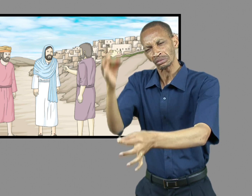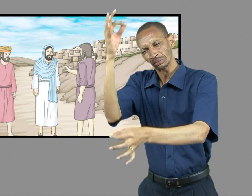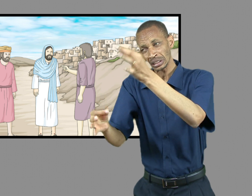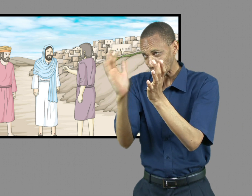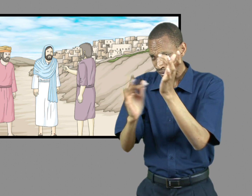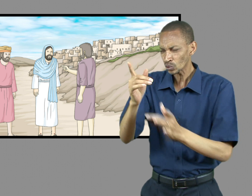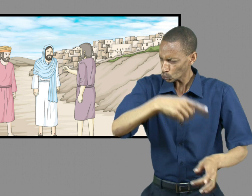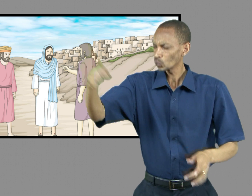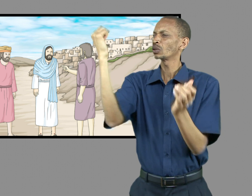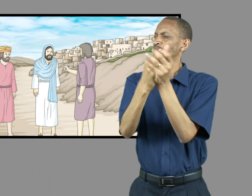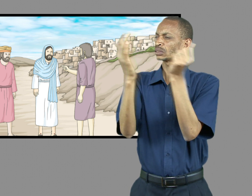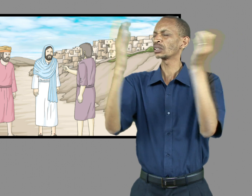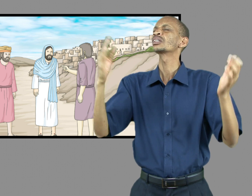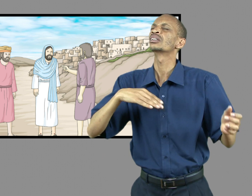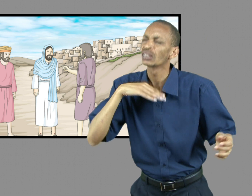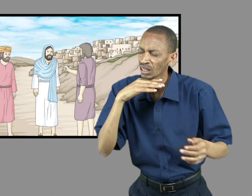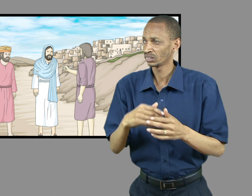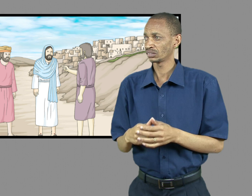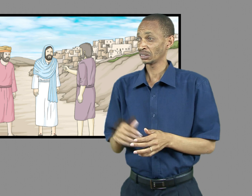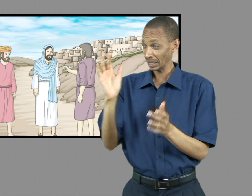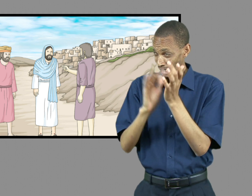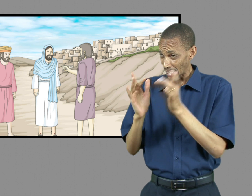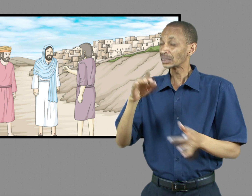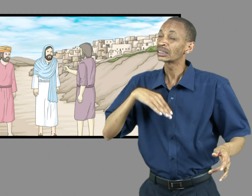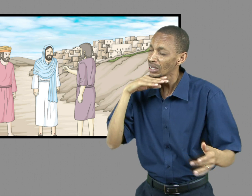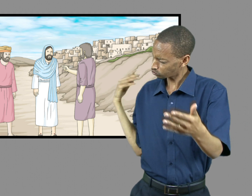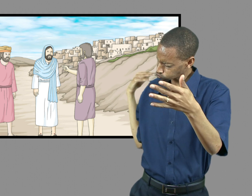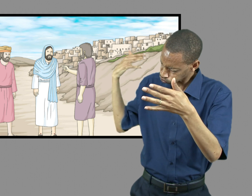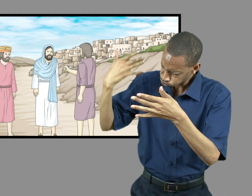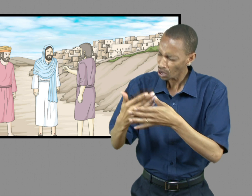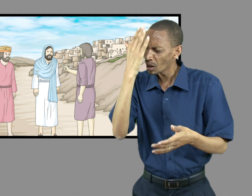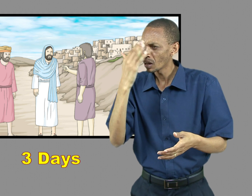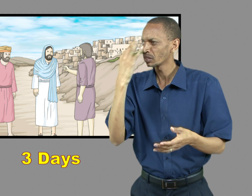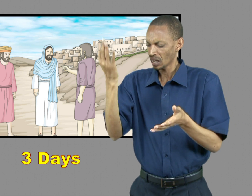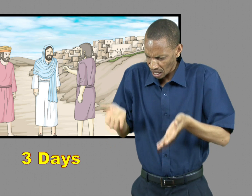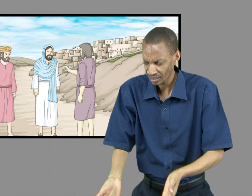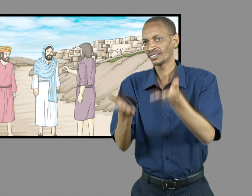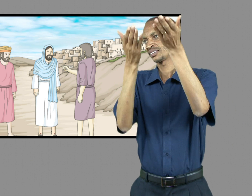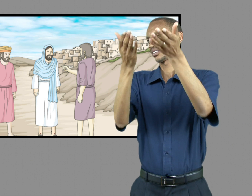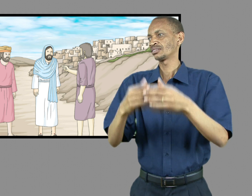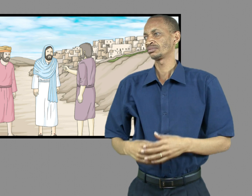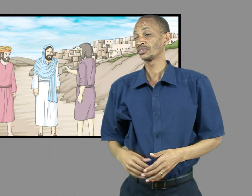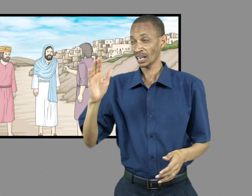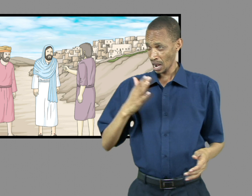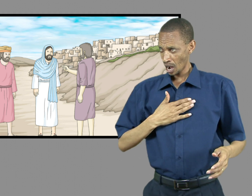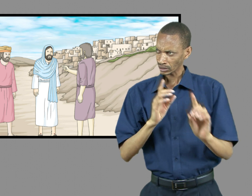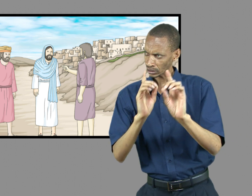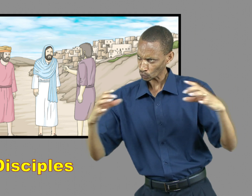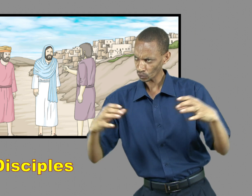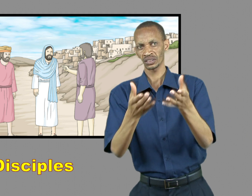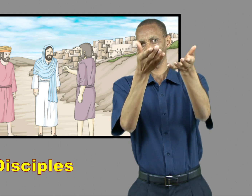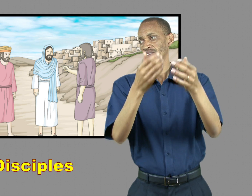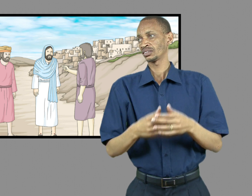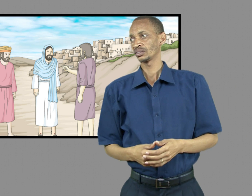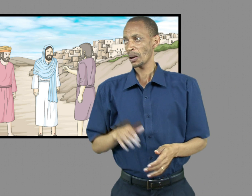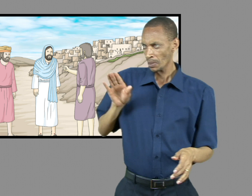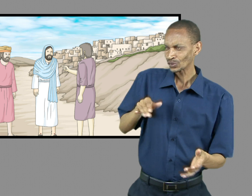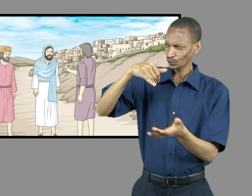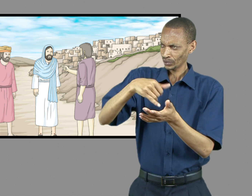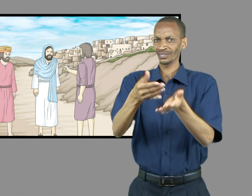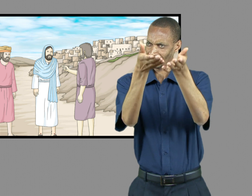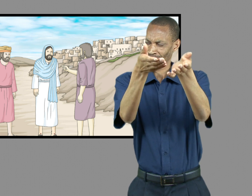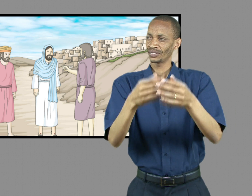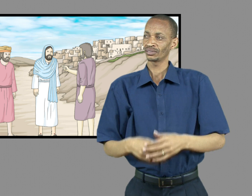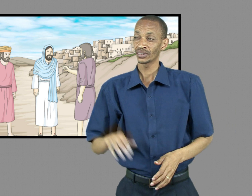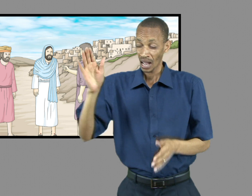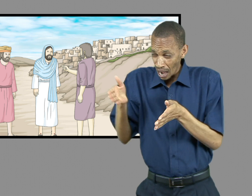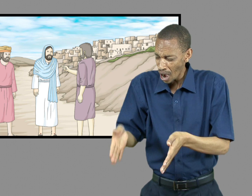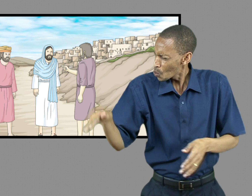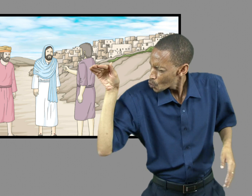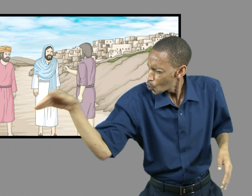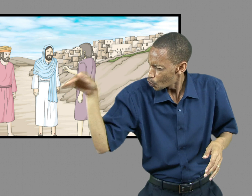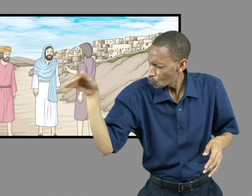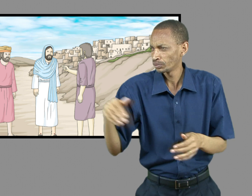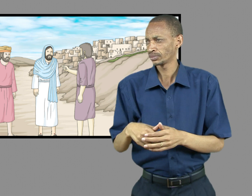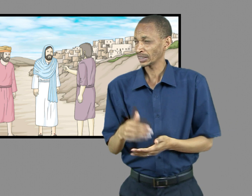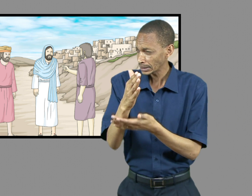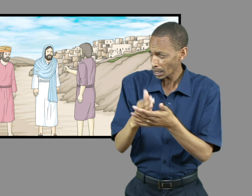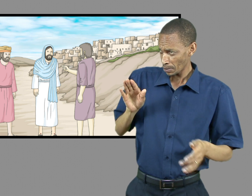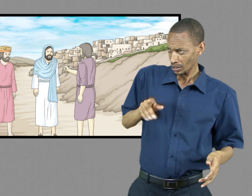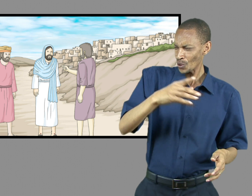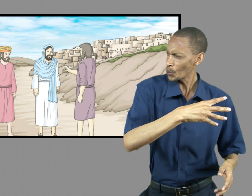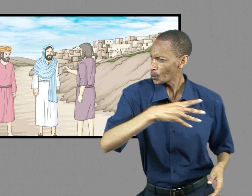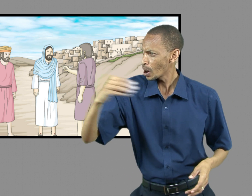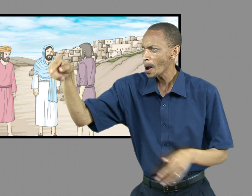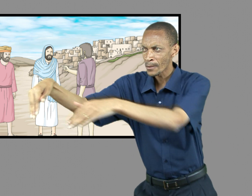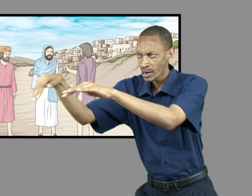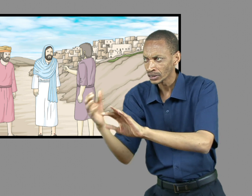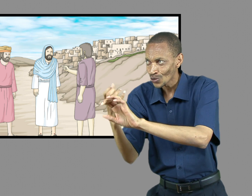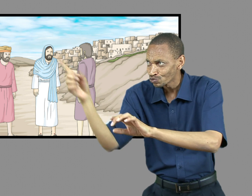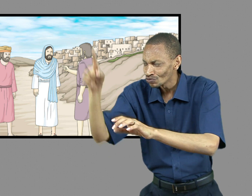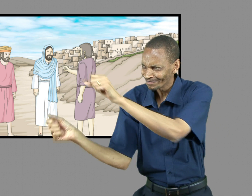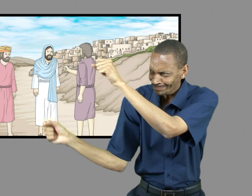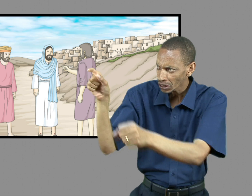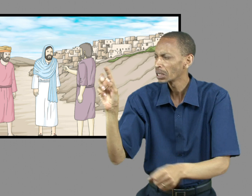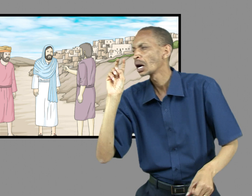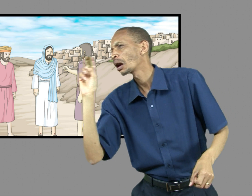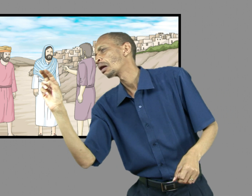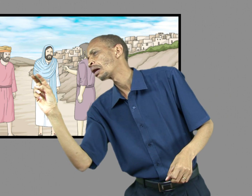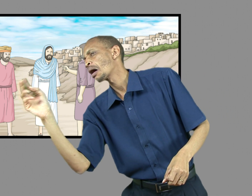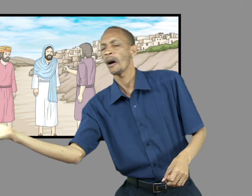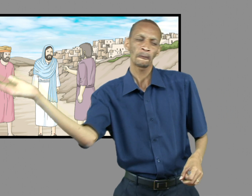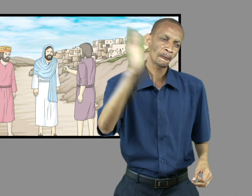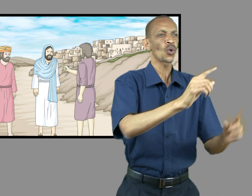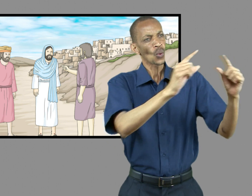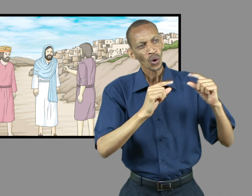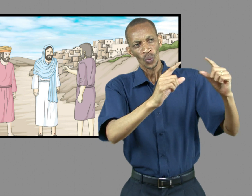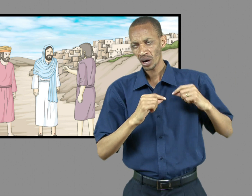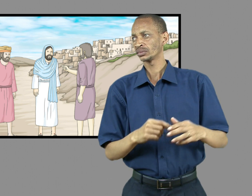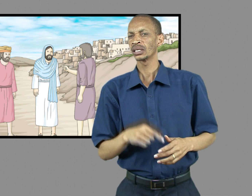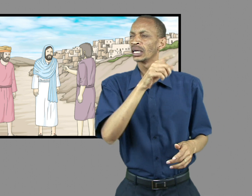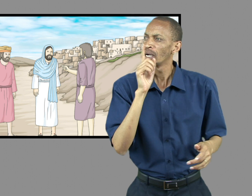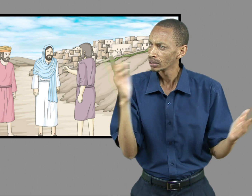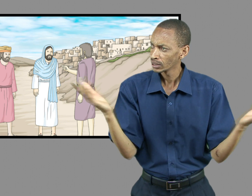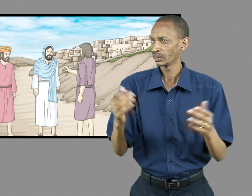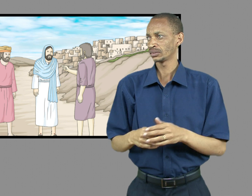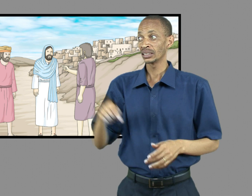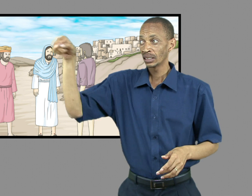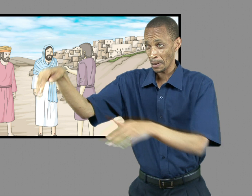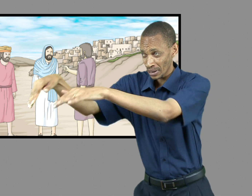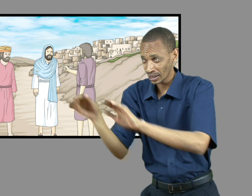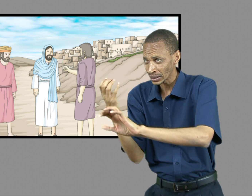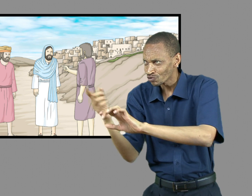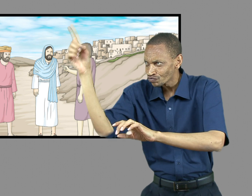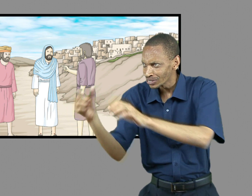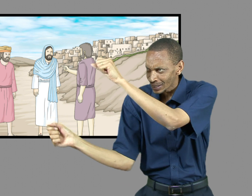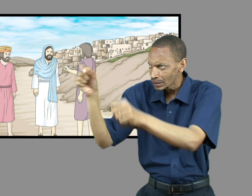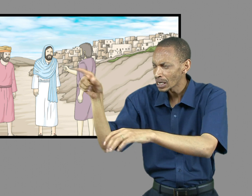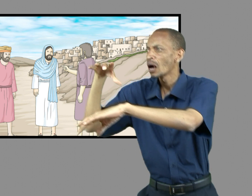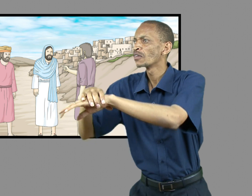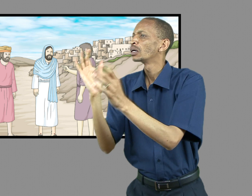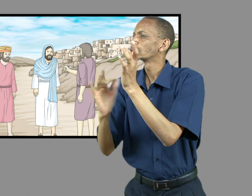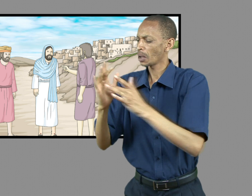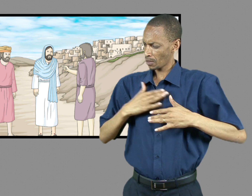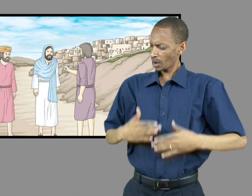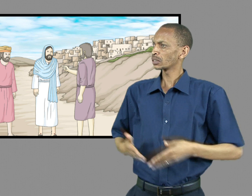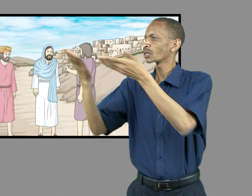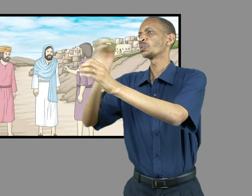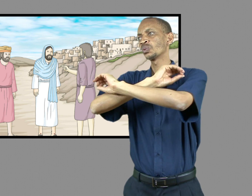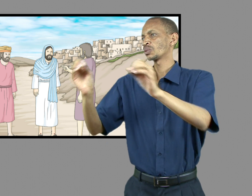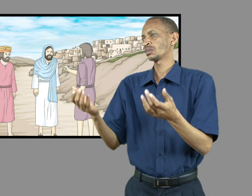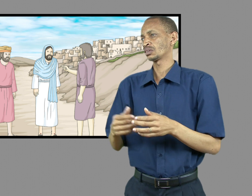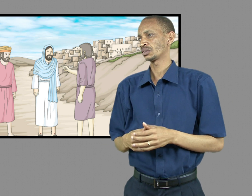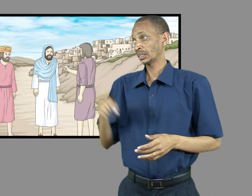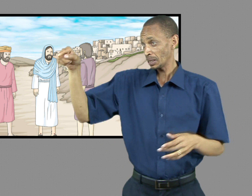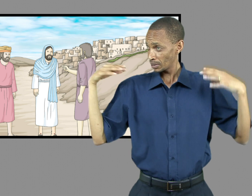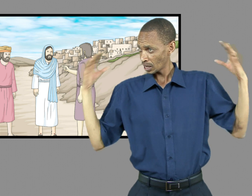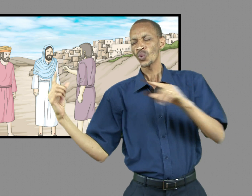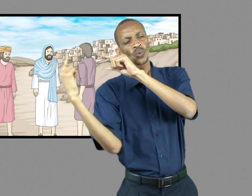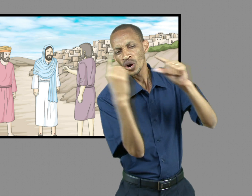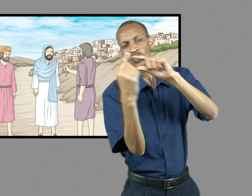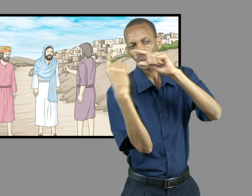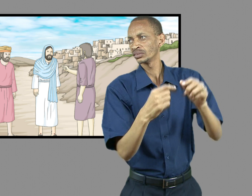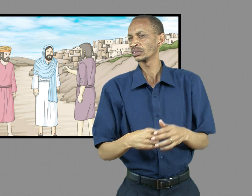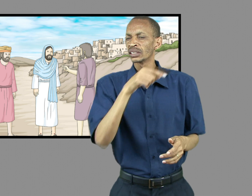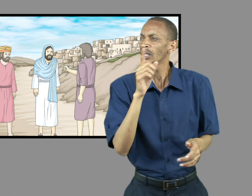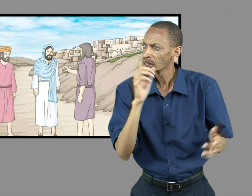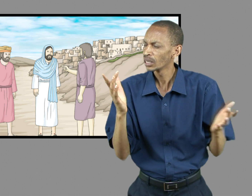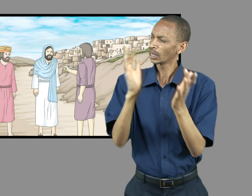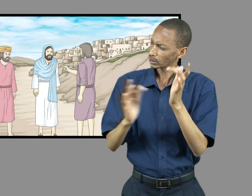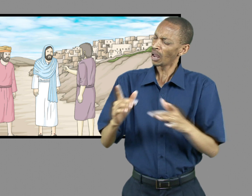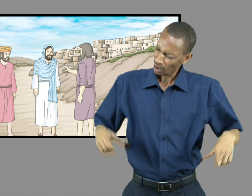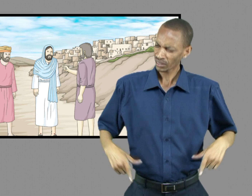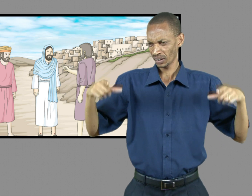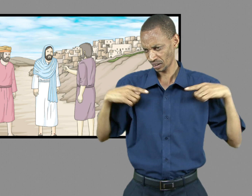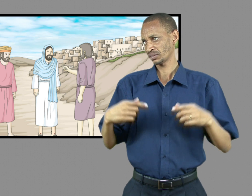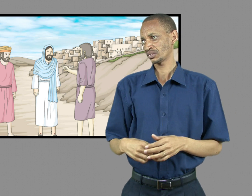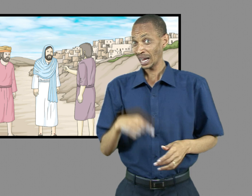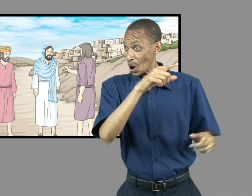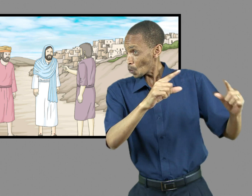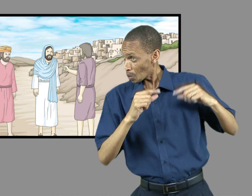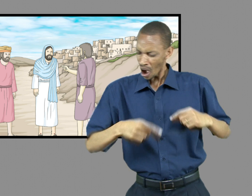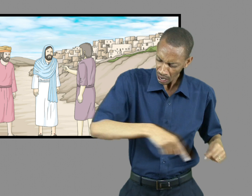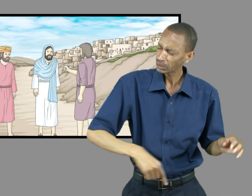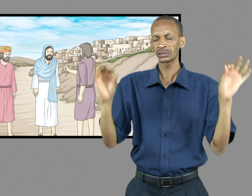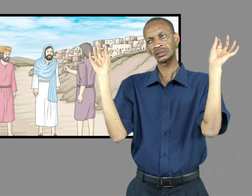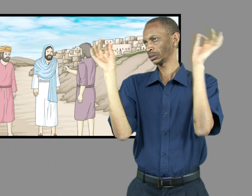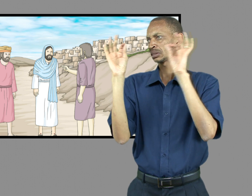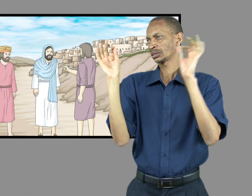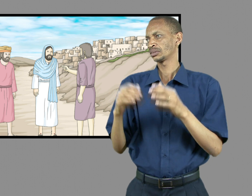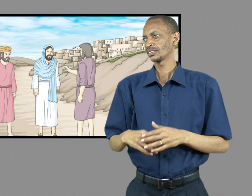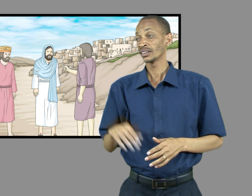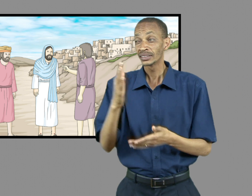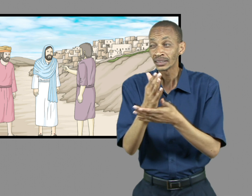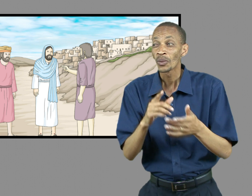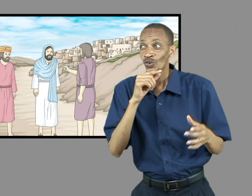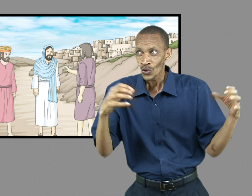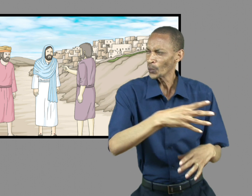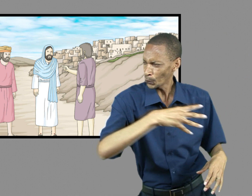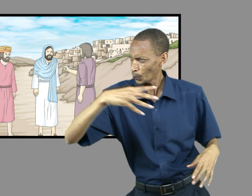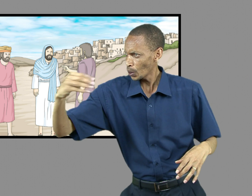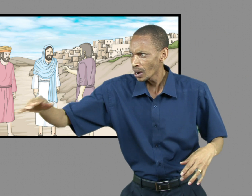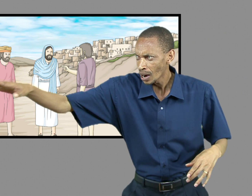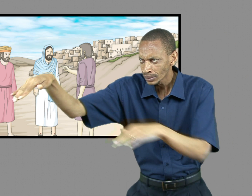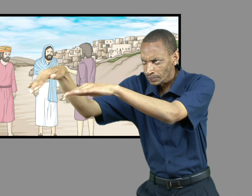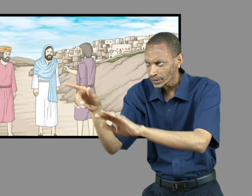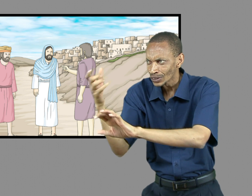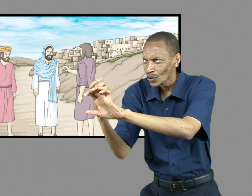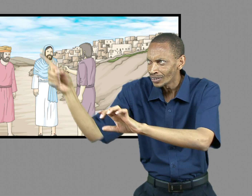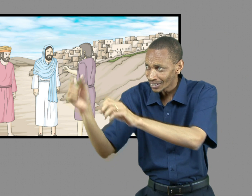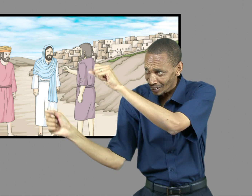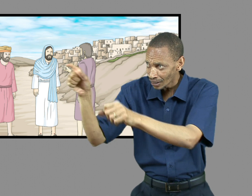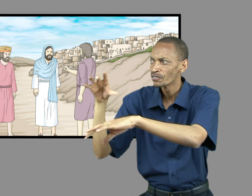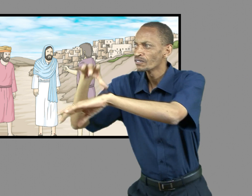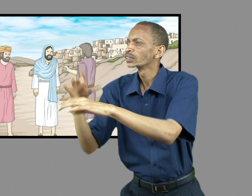Furthermore, some of our women astounded us. They were at the tomb early this morning, but they did not find His body. They came and told us they had seen a vision of angels, who said that Jesus was alive.